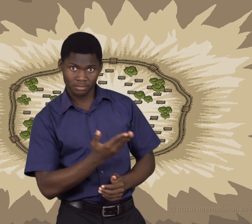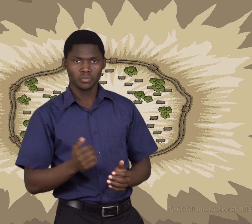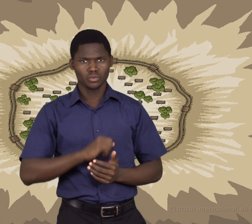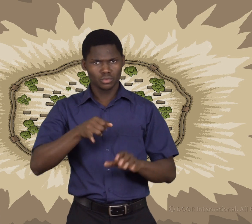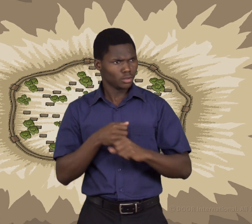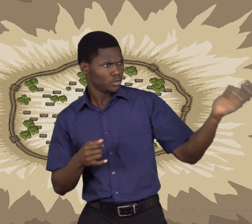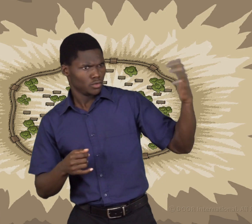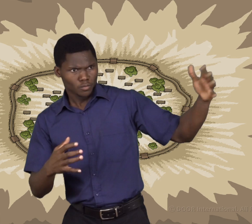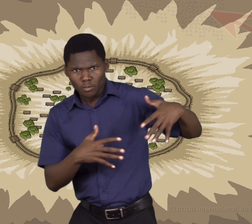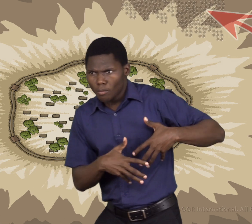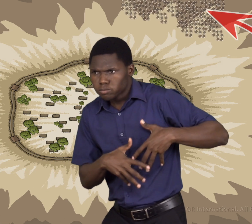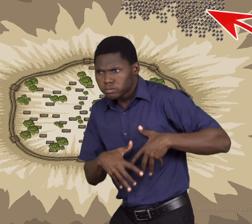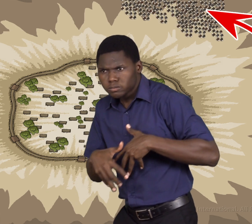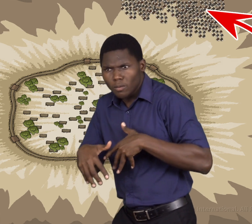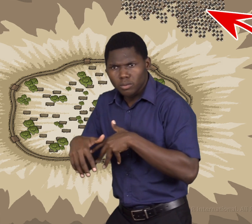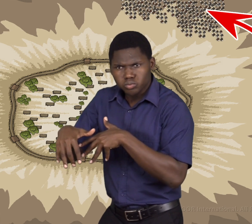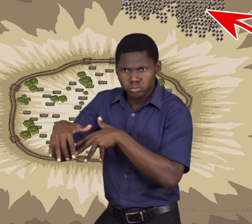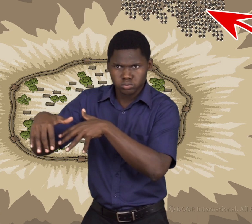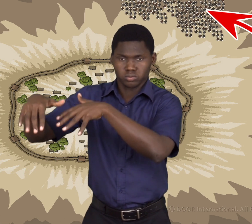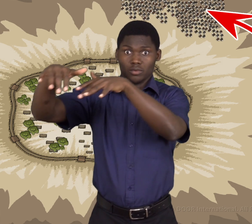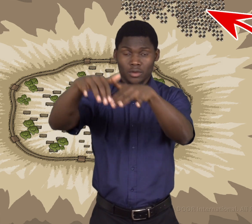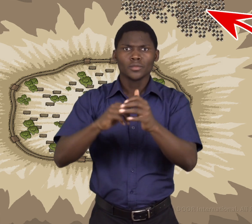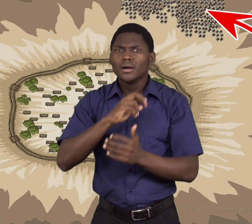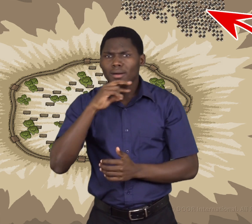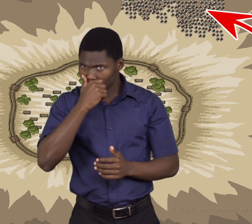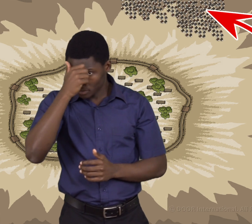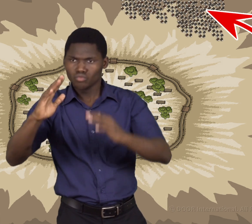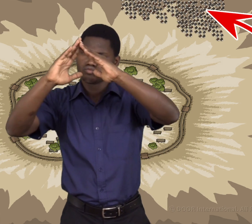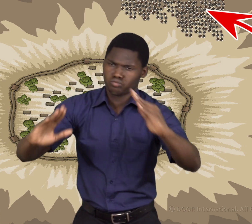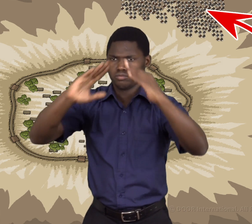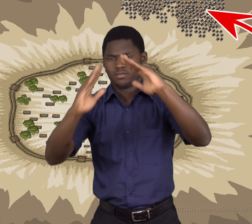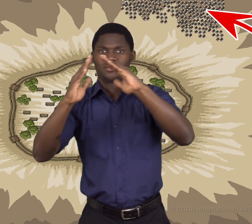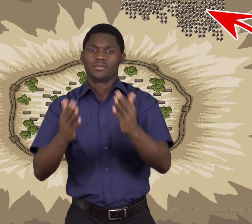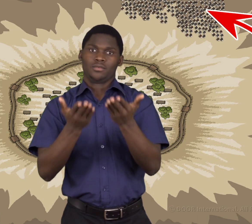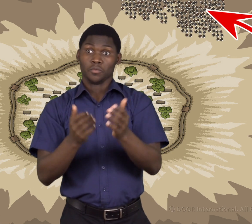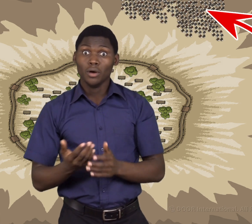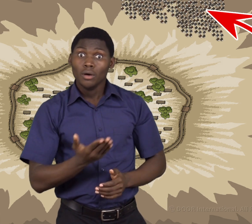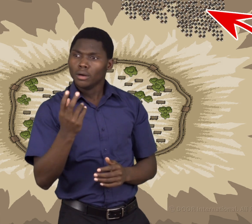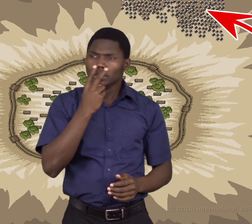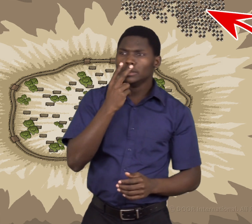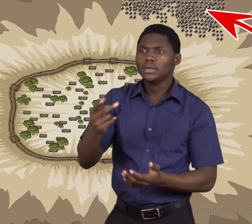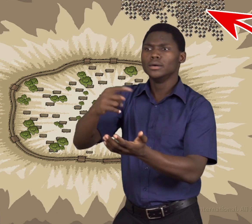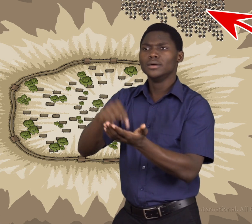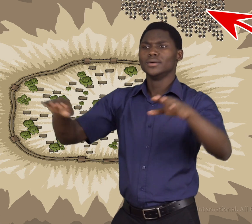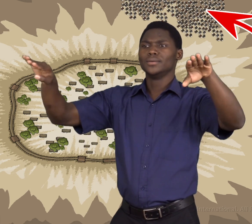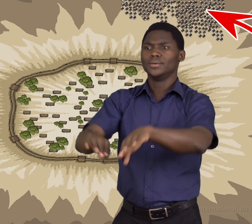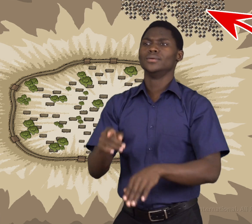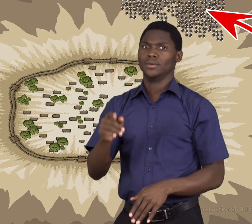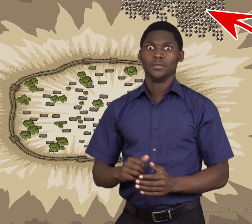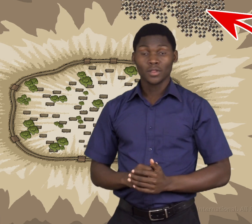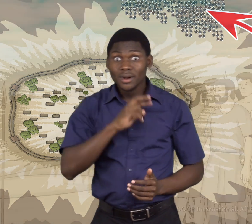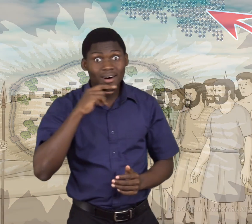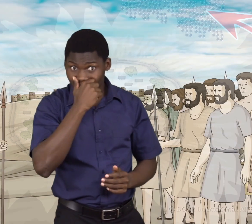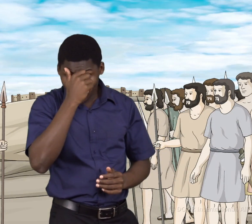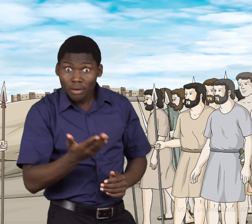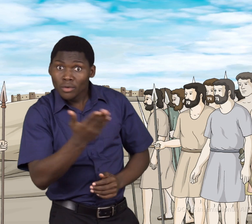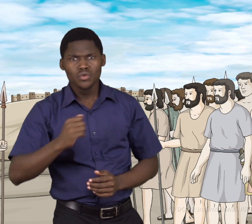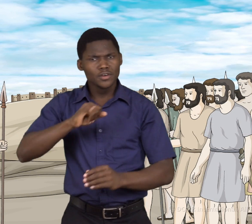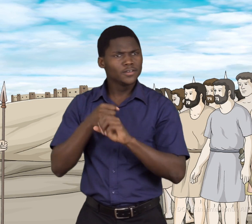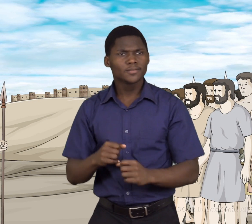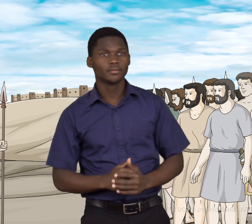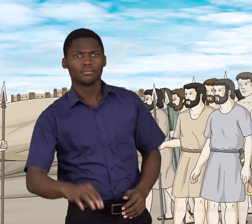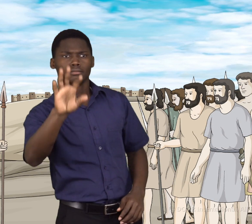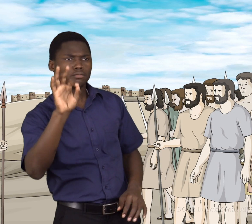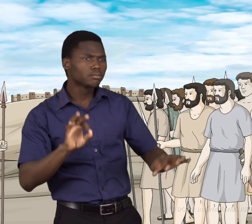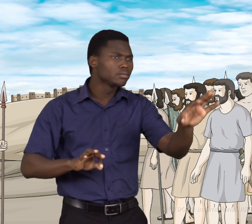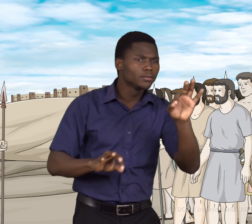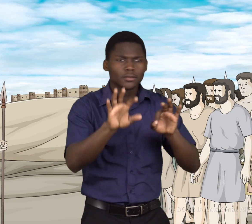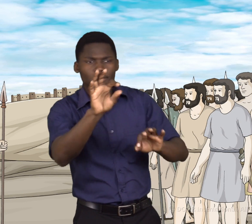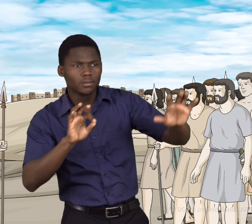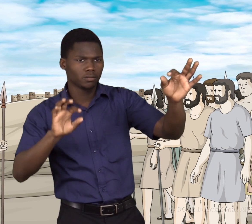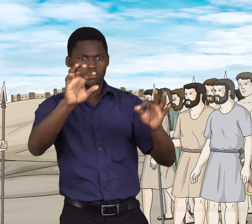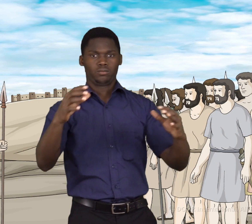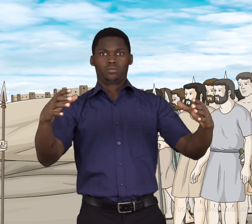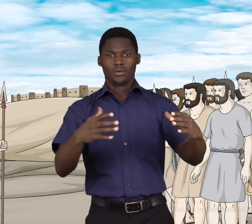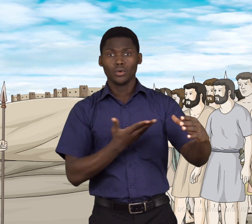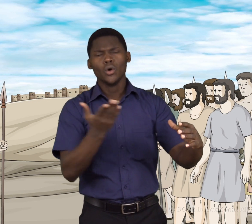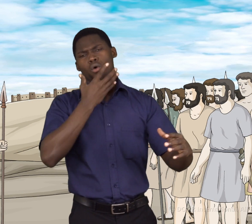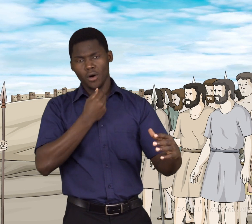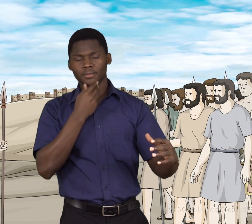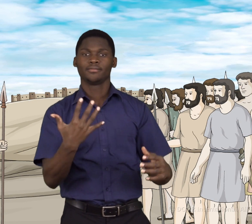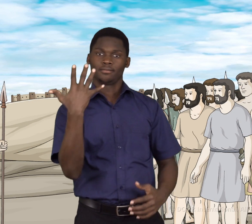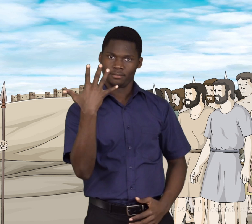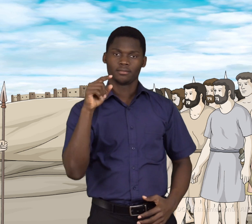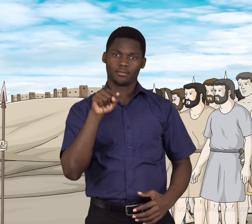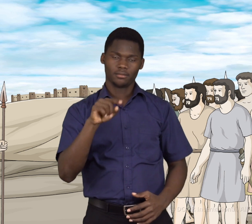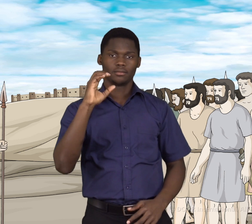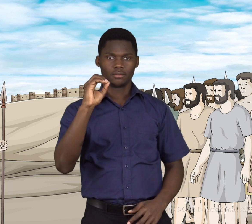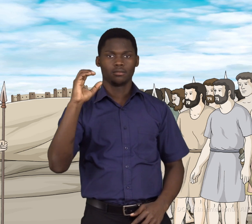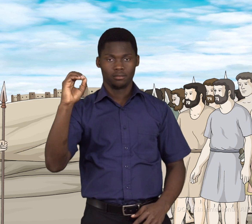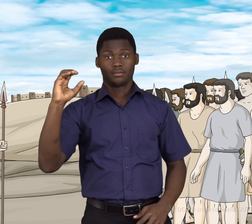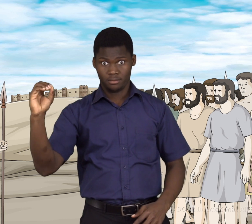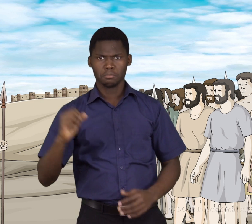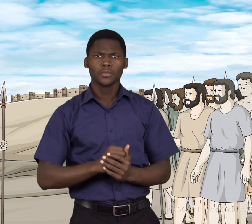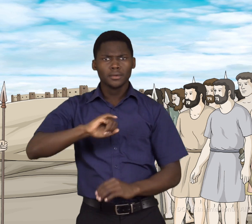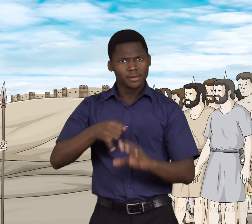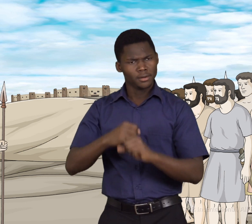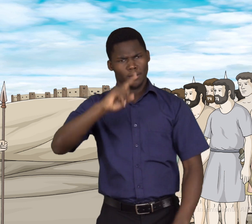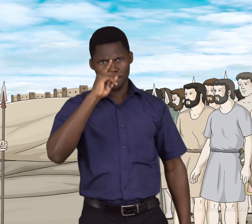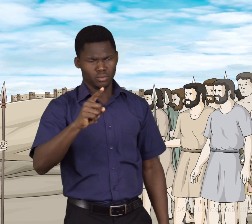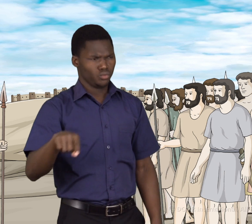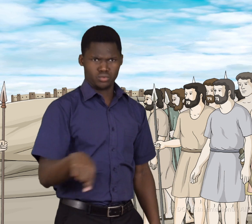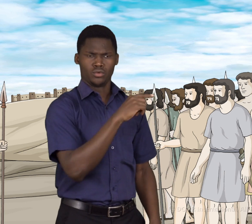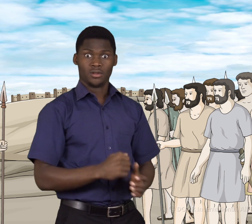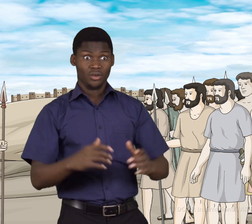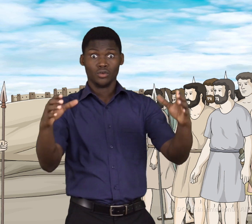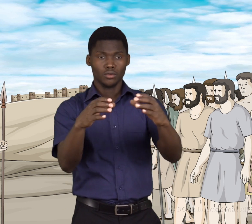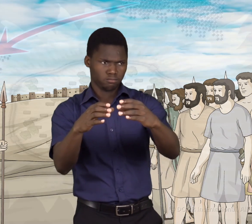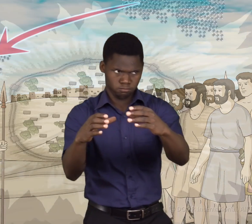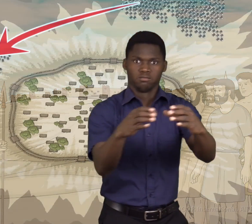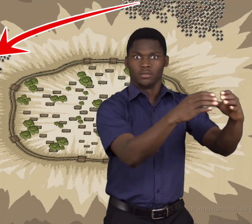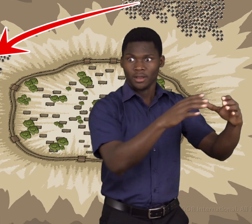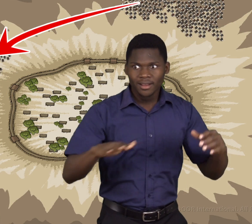They arrived in front of Ai and camped to the north of it, with the valley between them and the city.